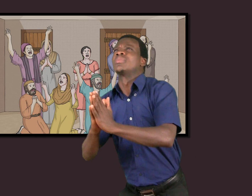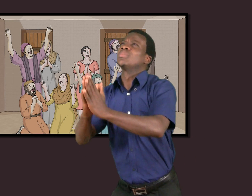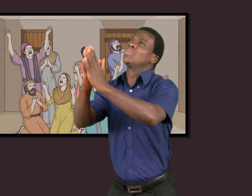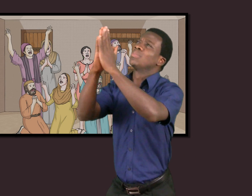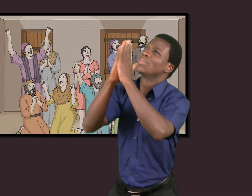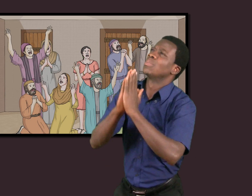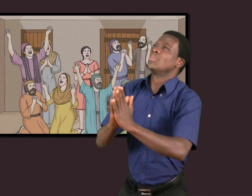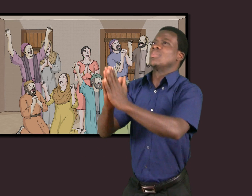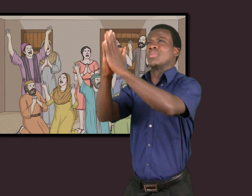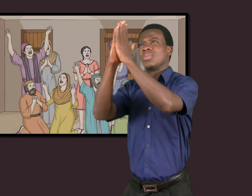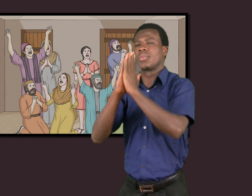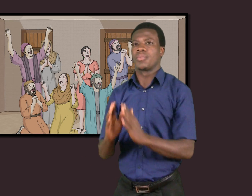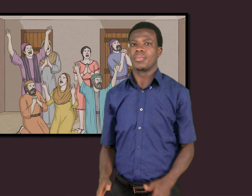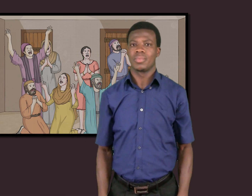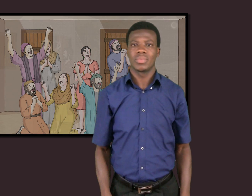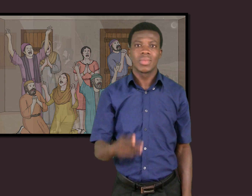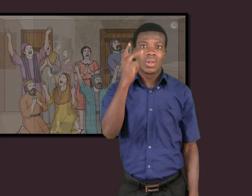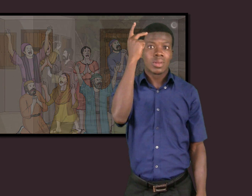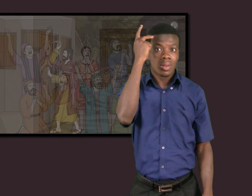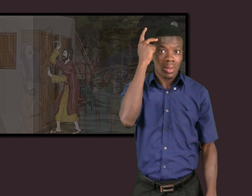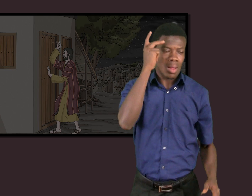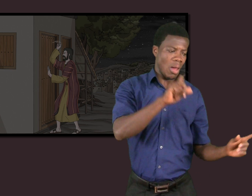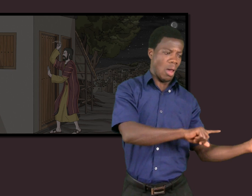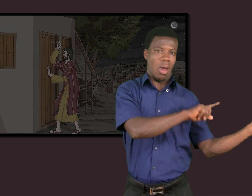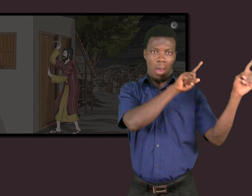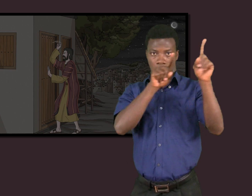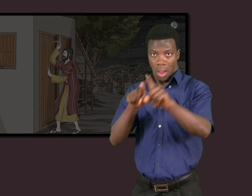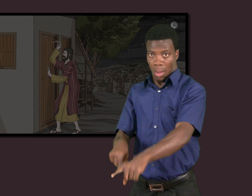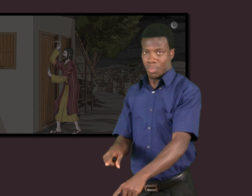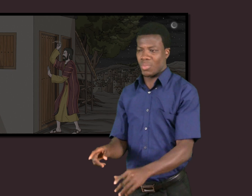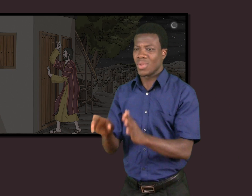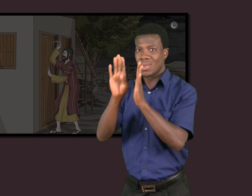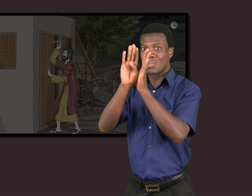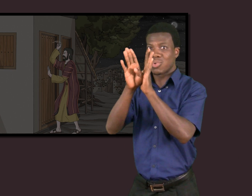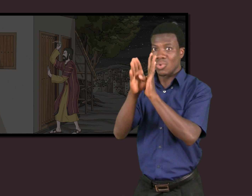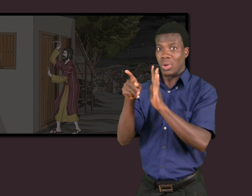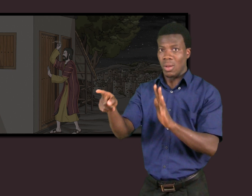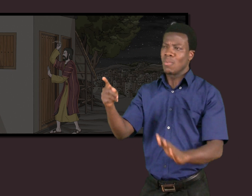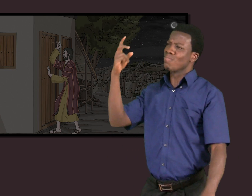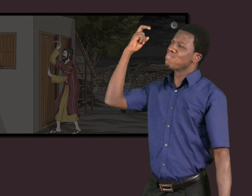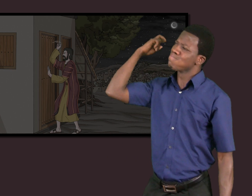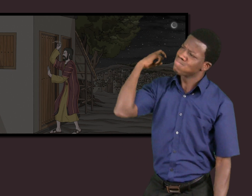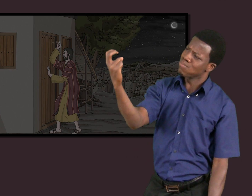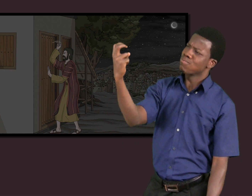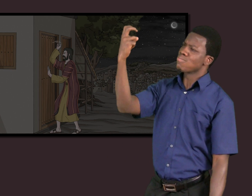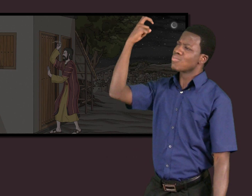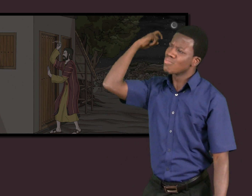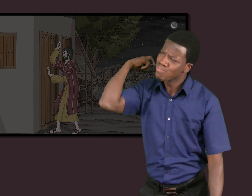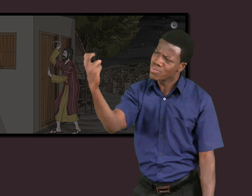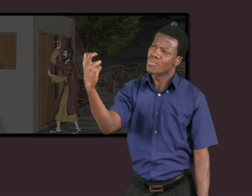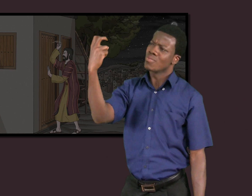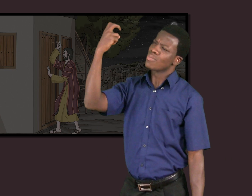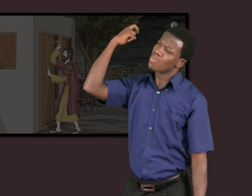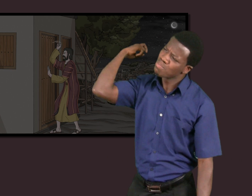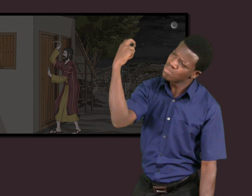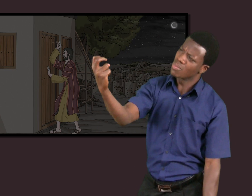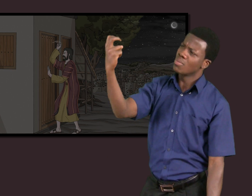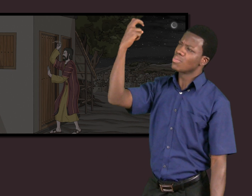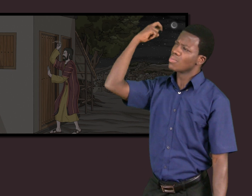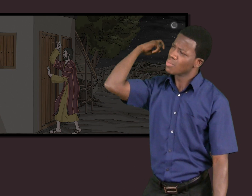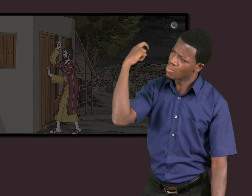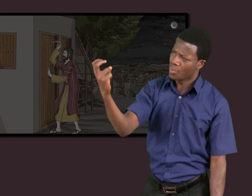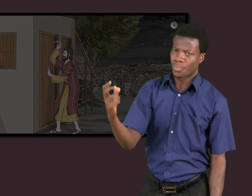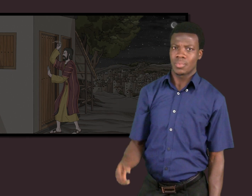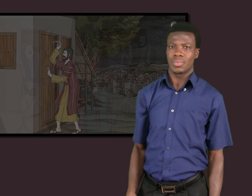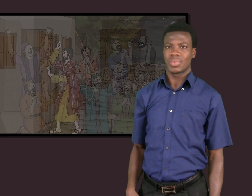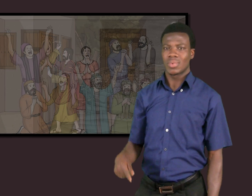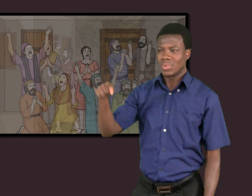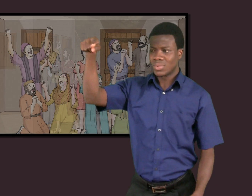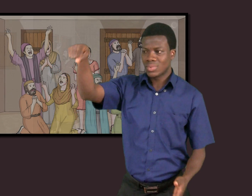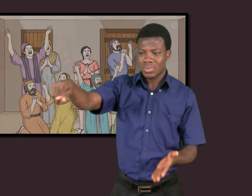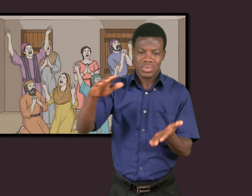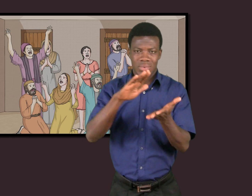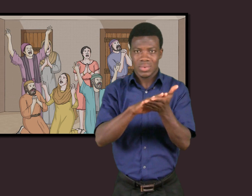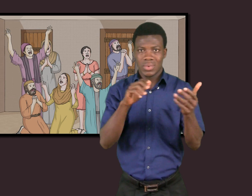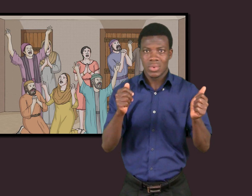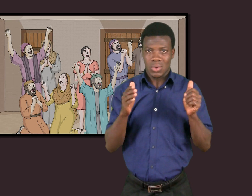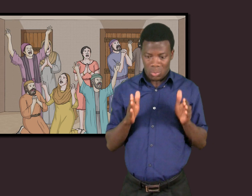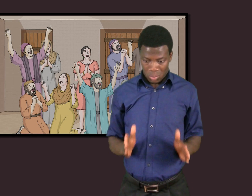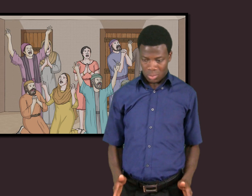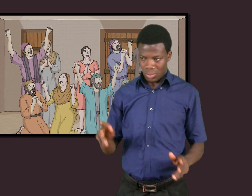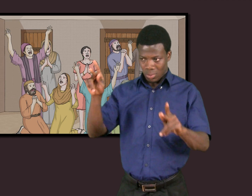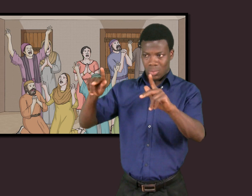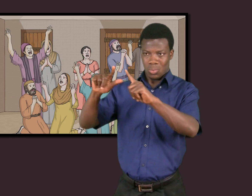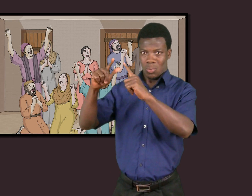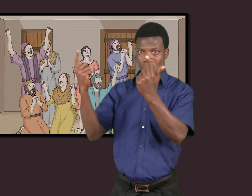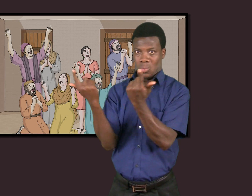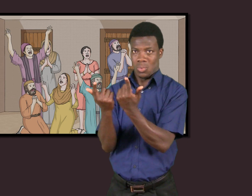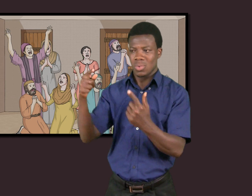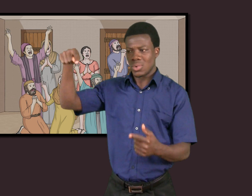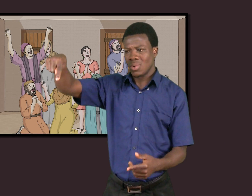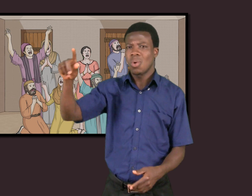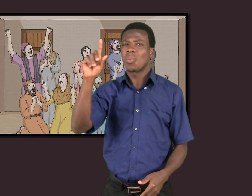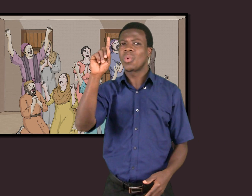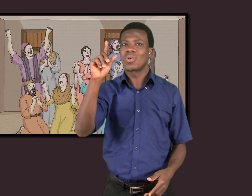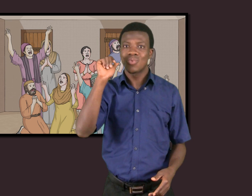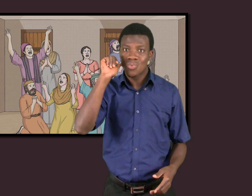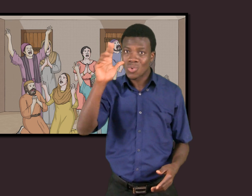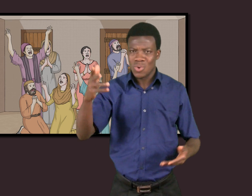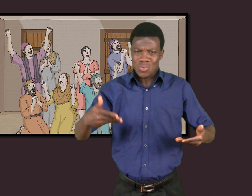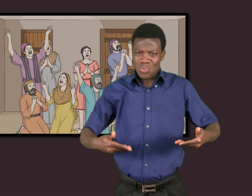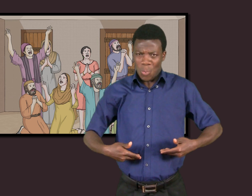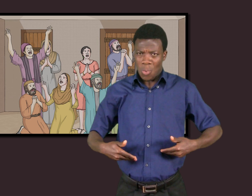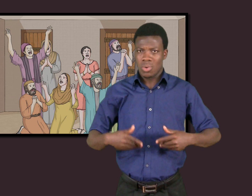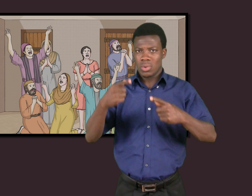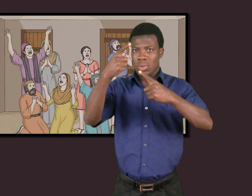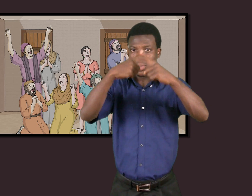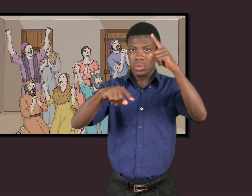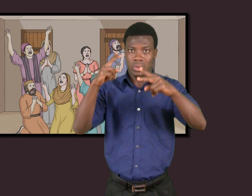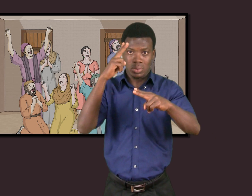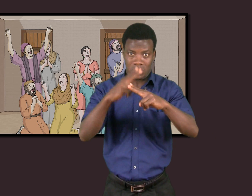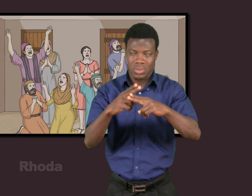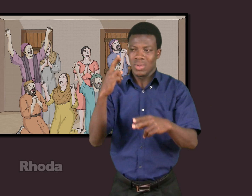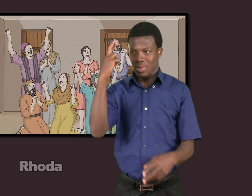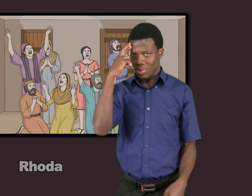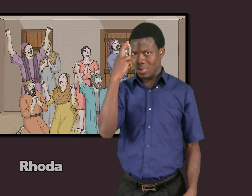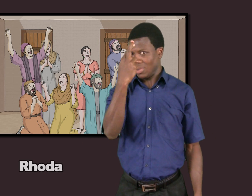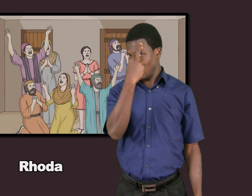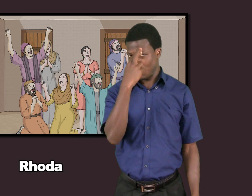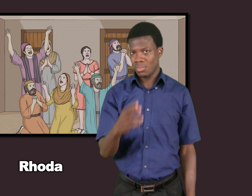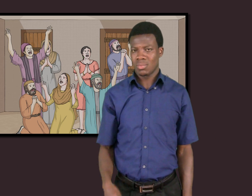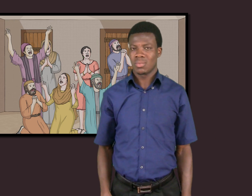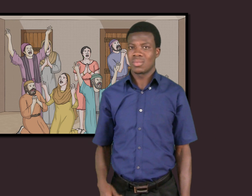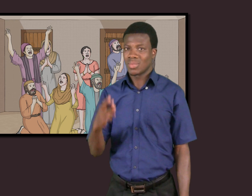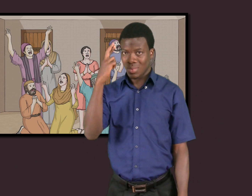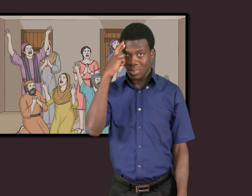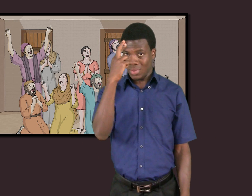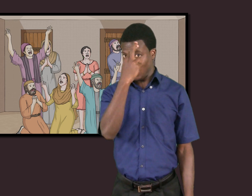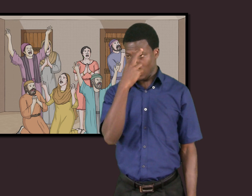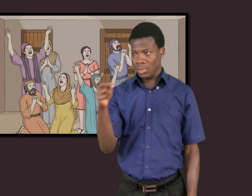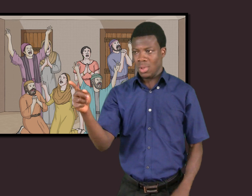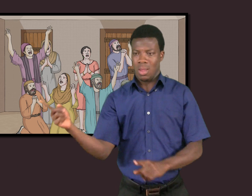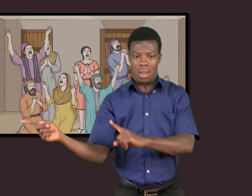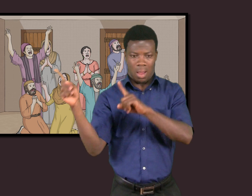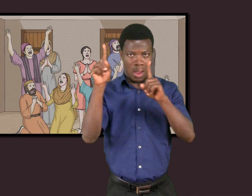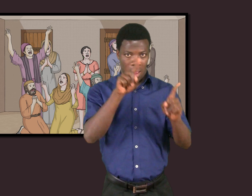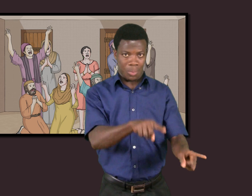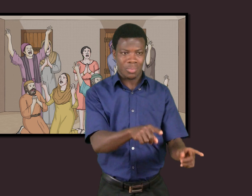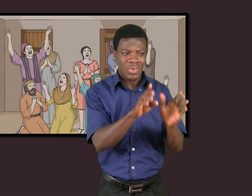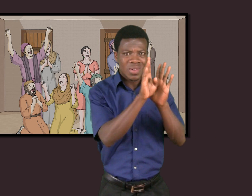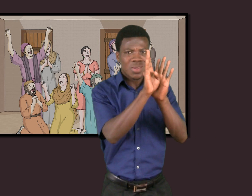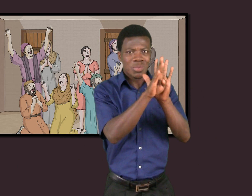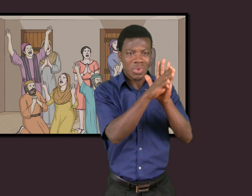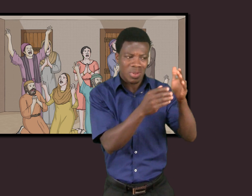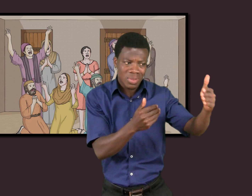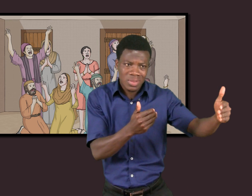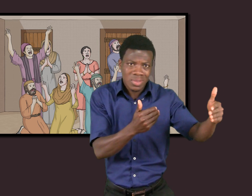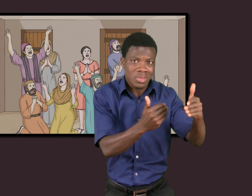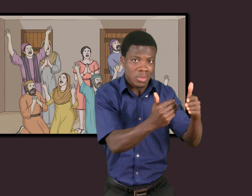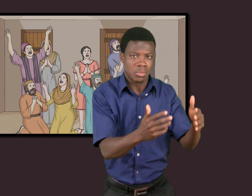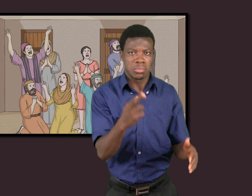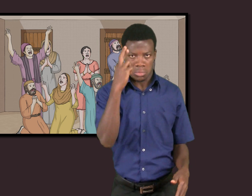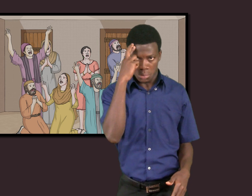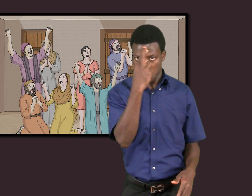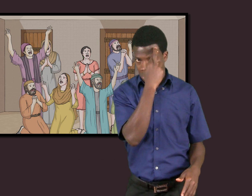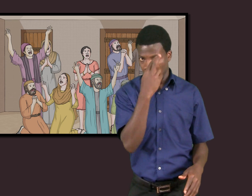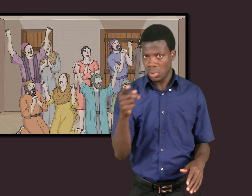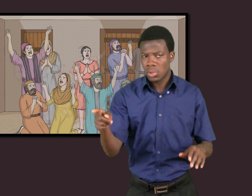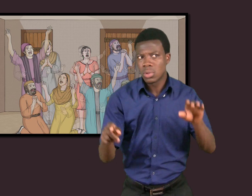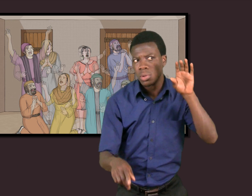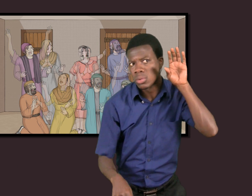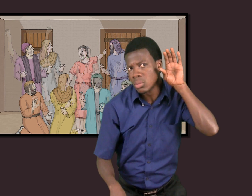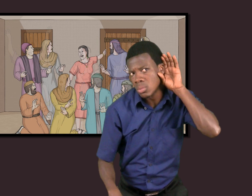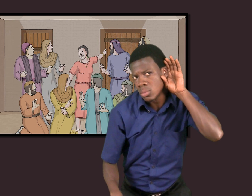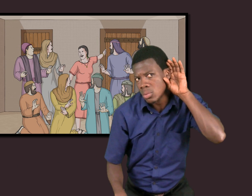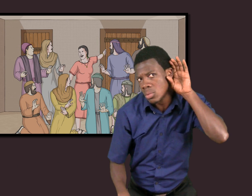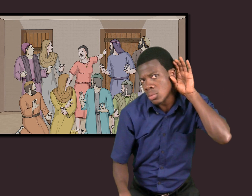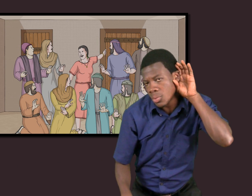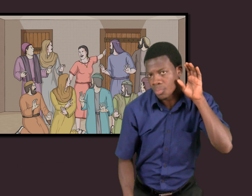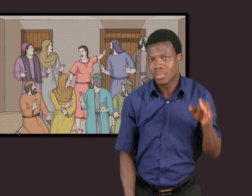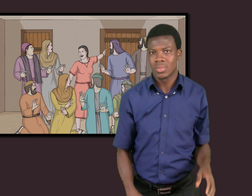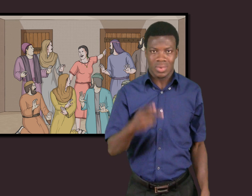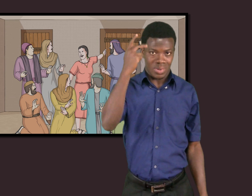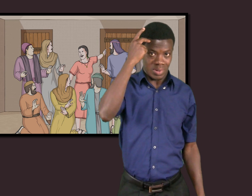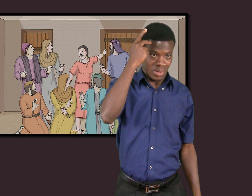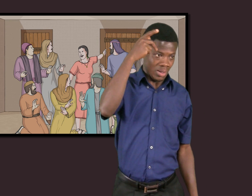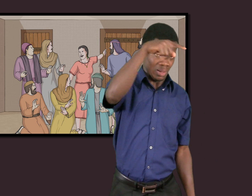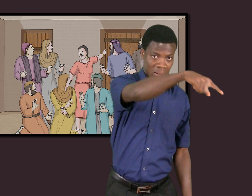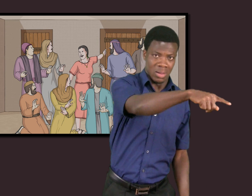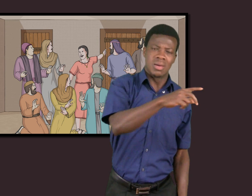He knocked at the outer gate, and a servant girl named Rhoda came to answer it.